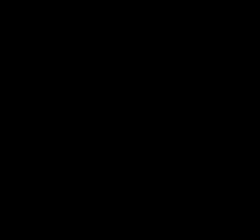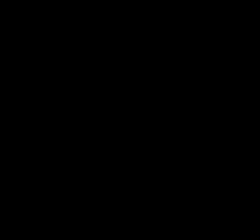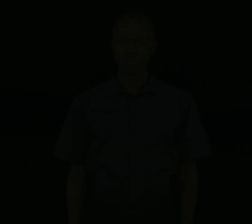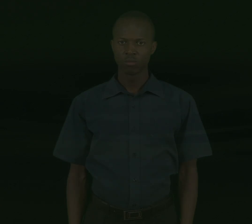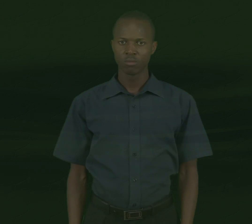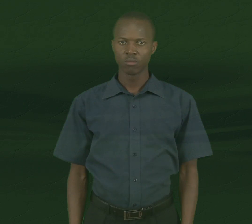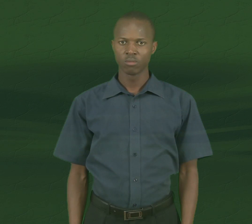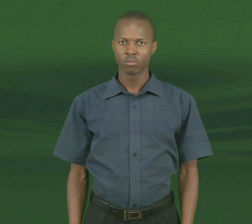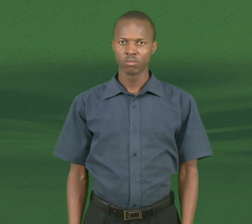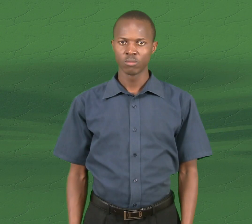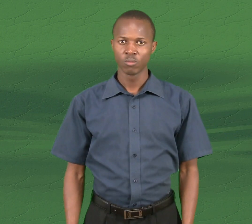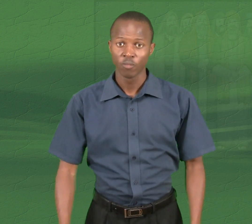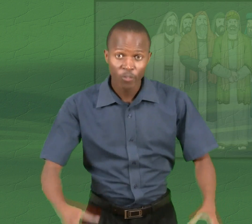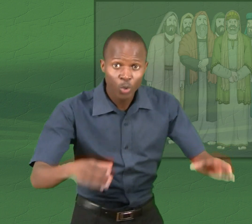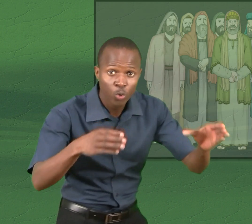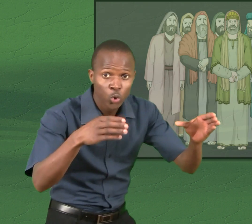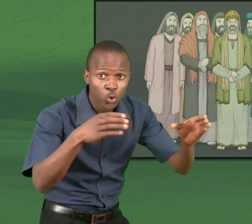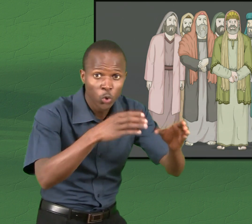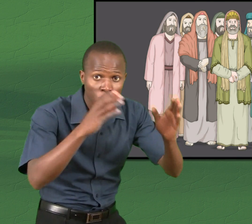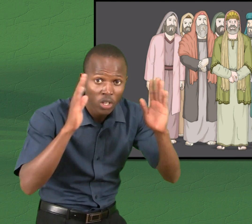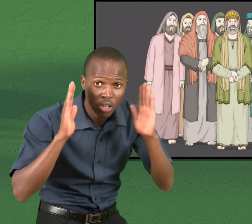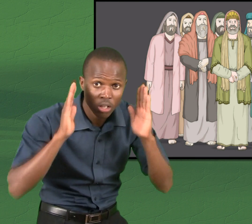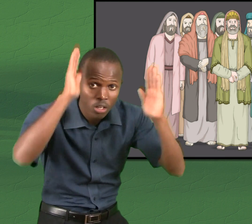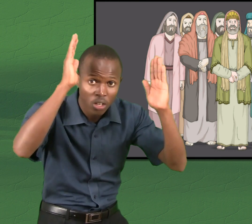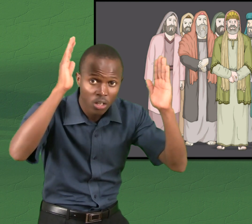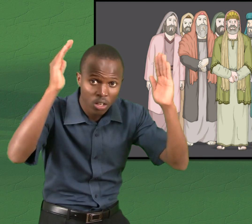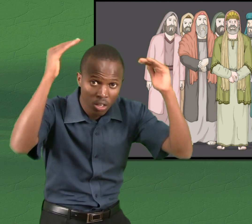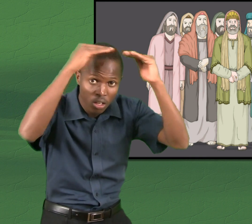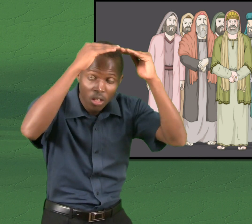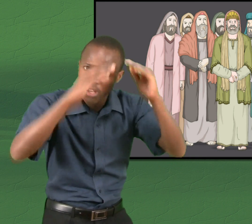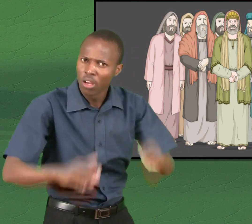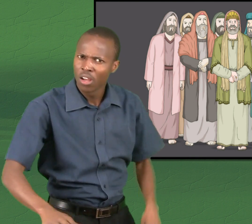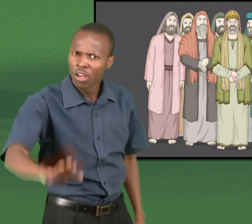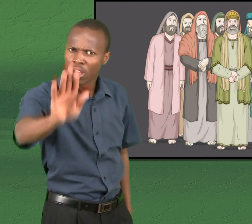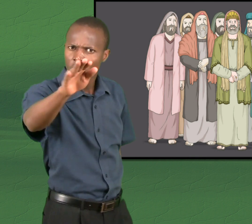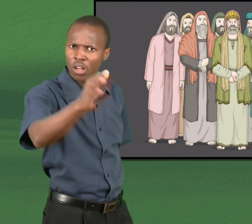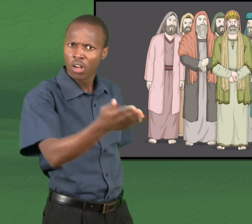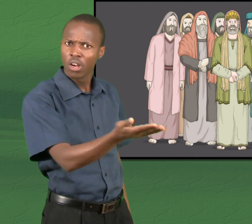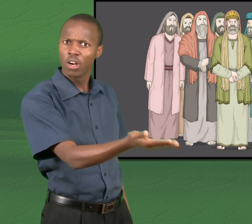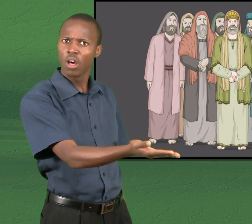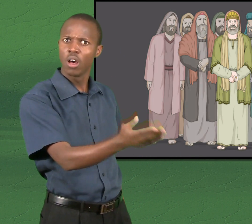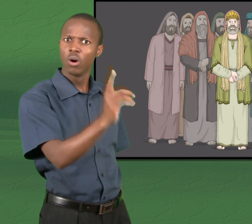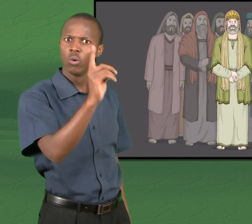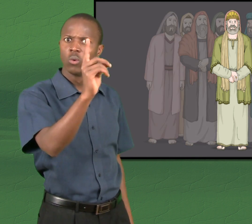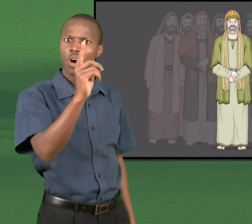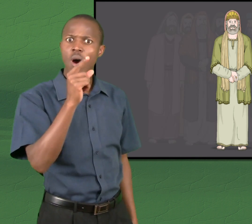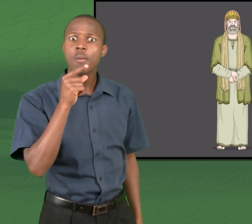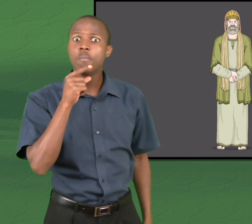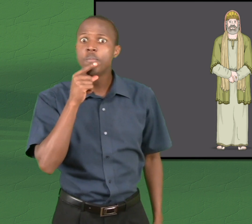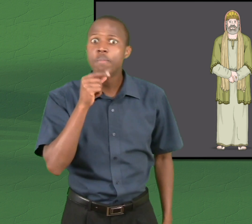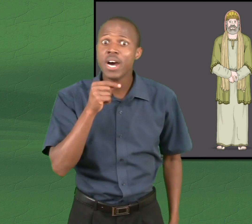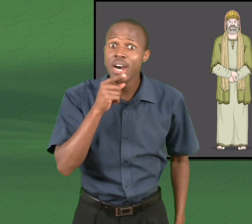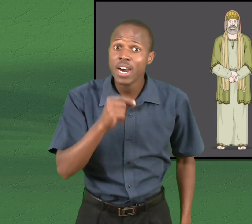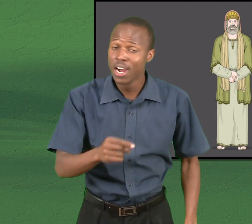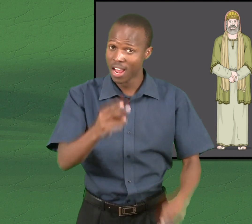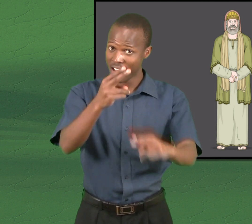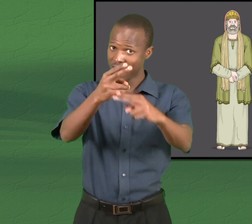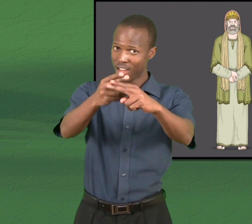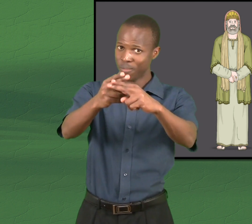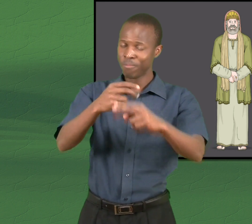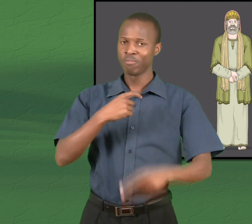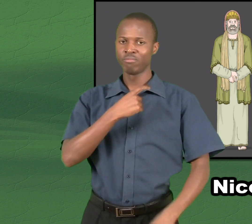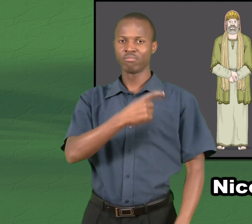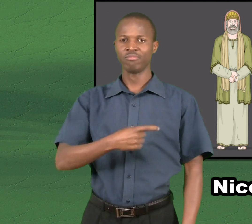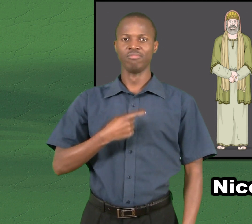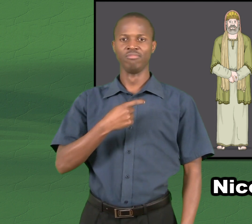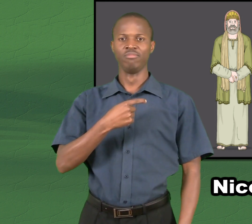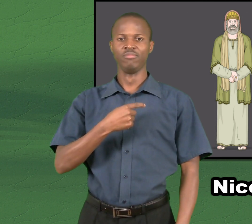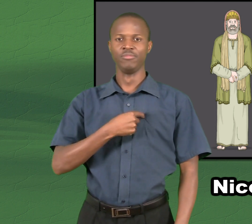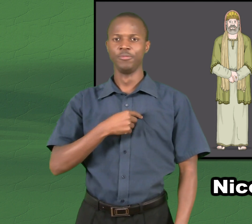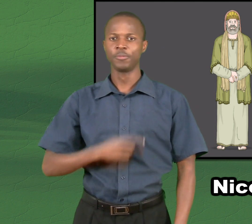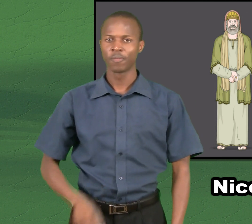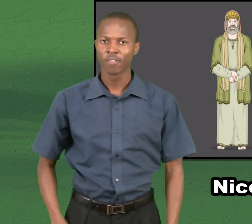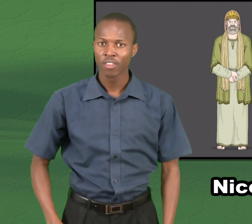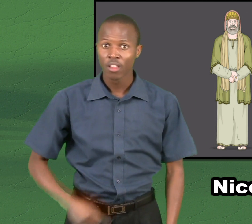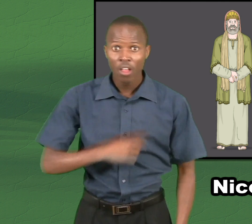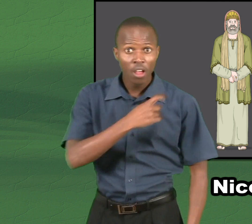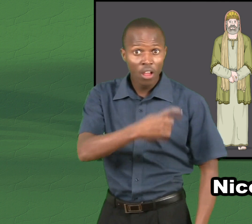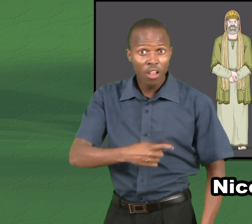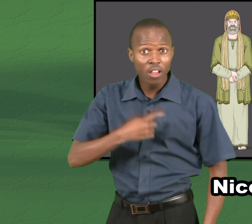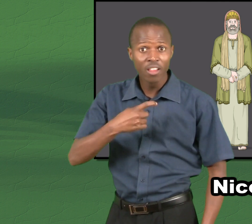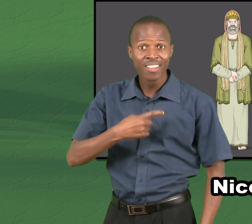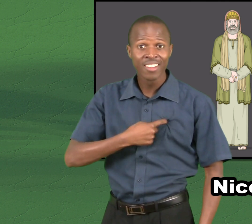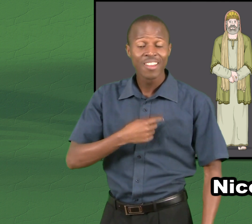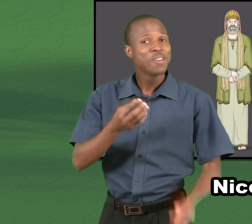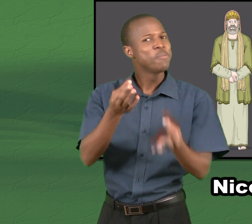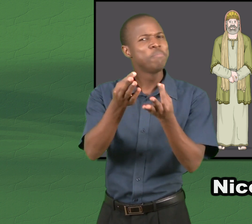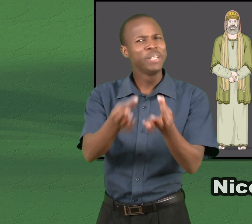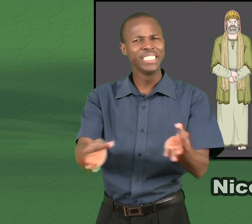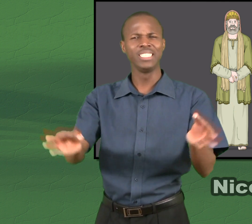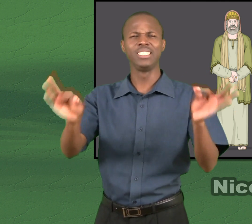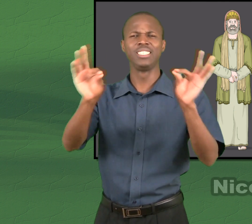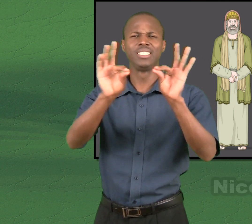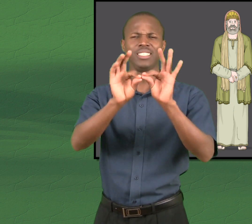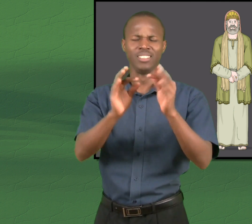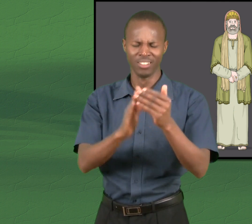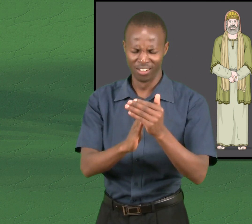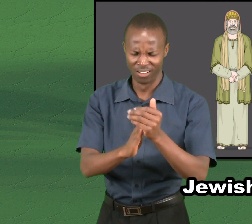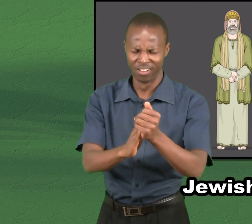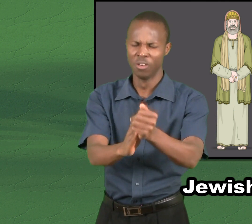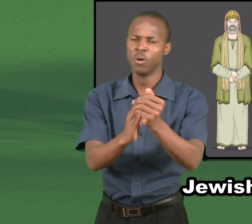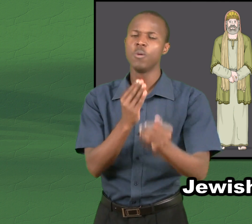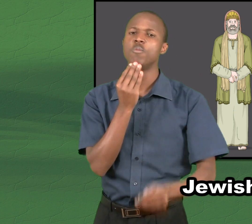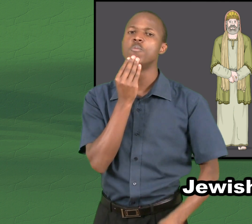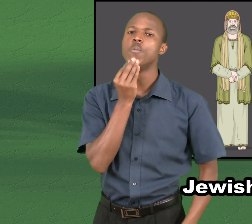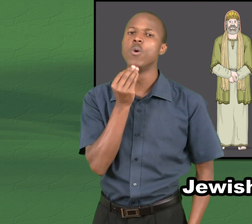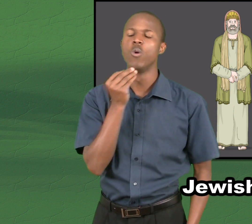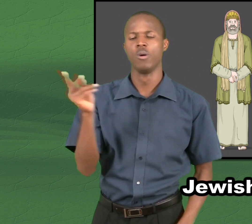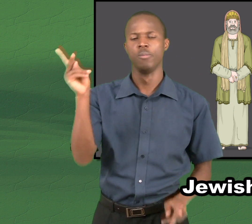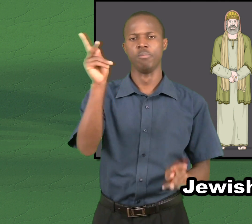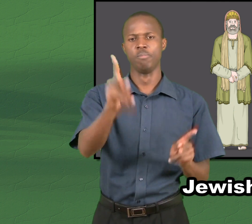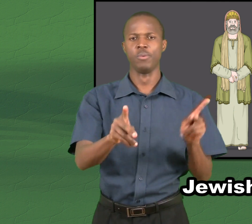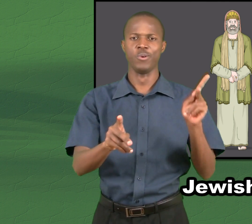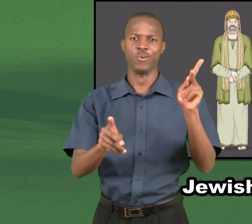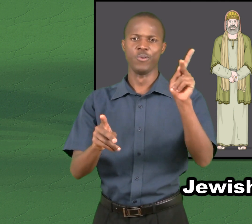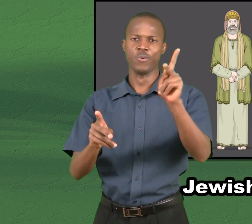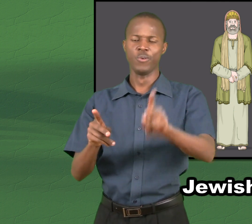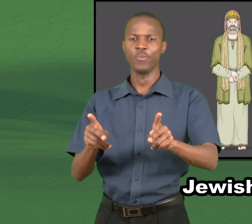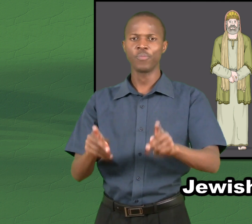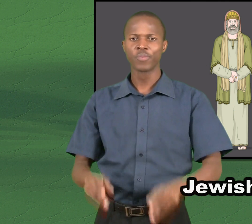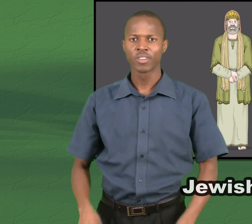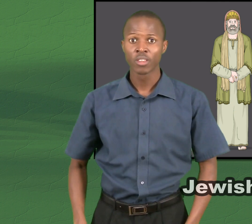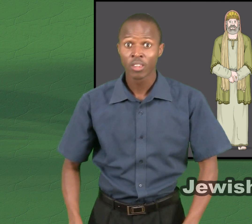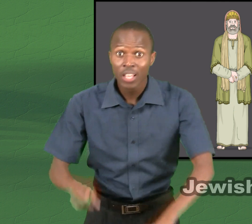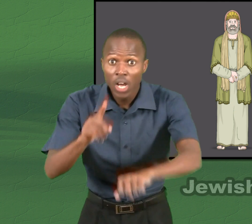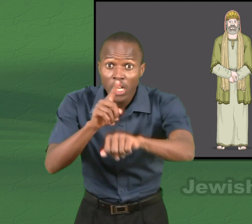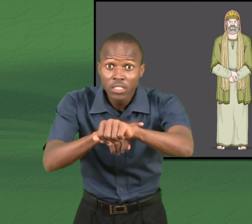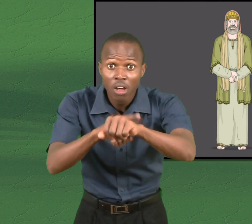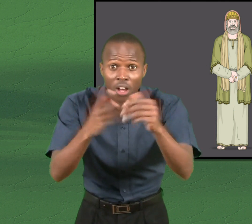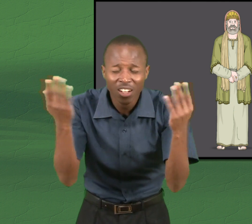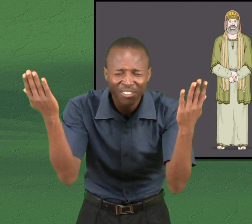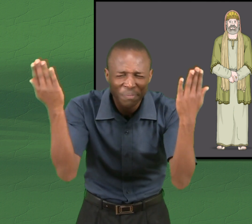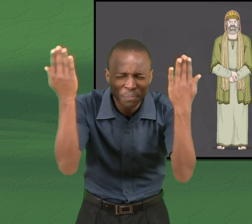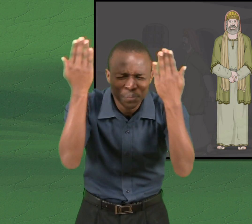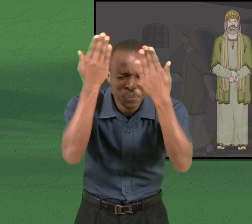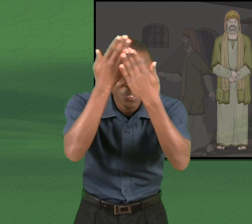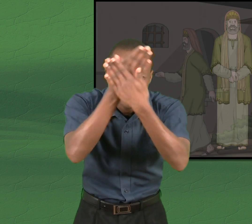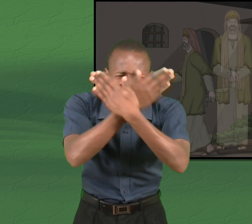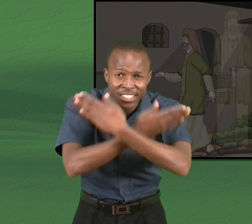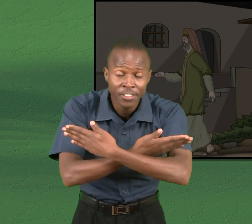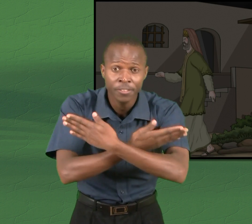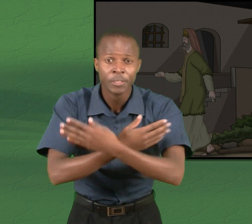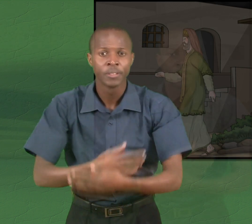Now there was a man of the Pharisees named Nicodemus, a leader of the Jews.